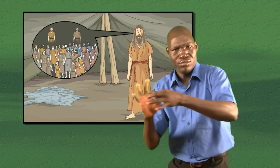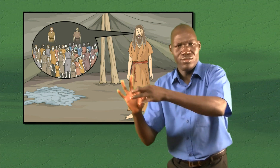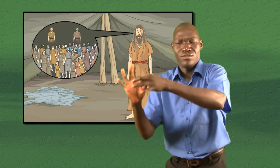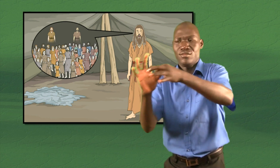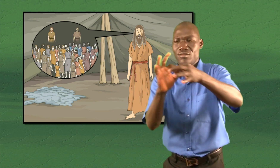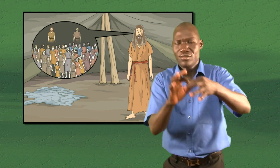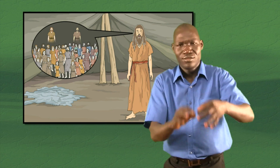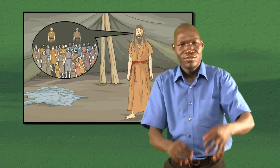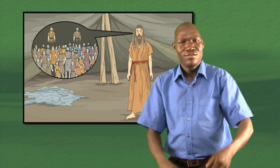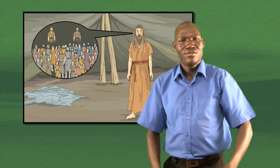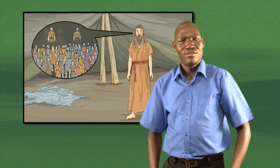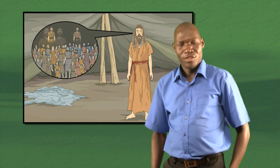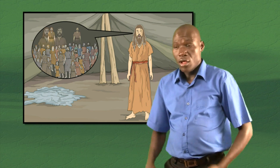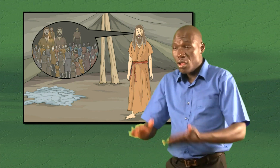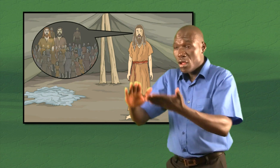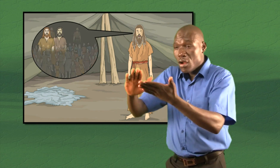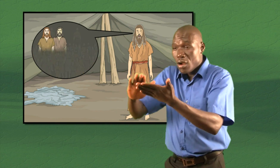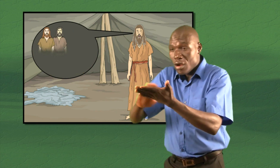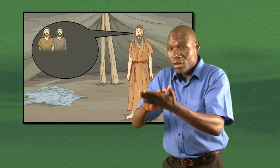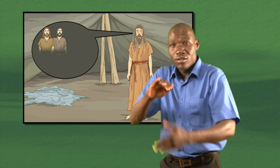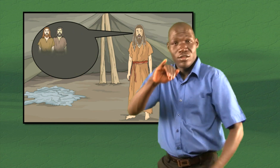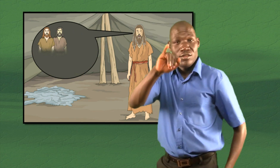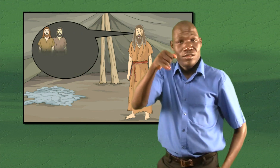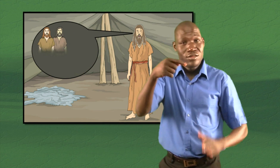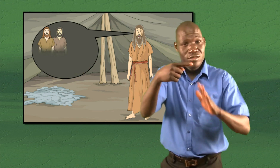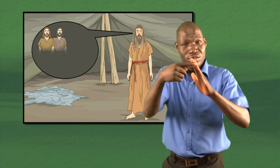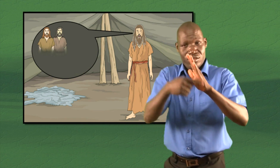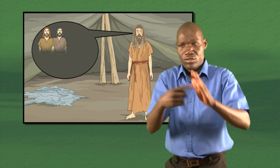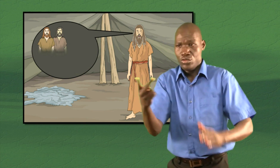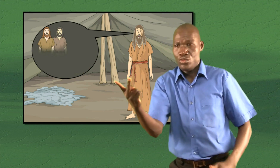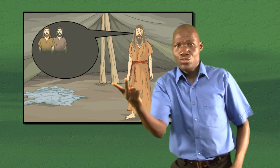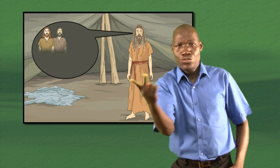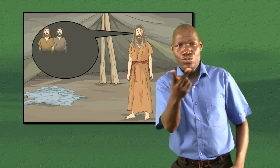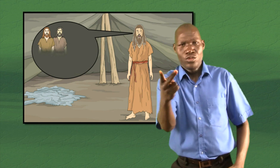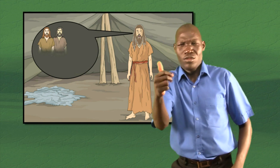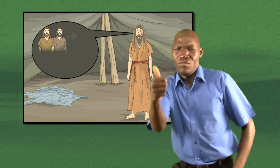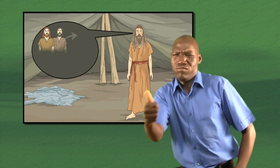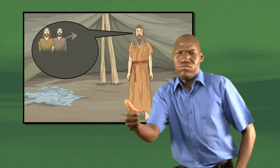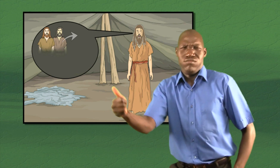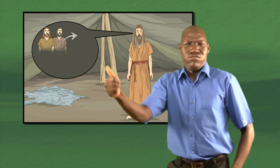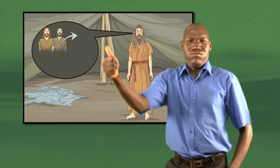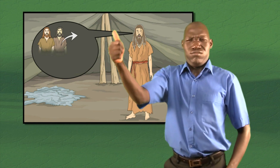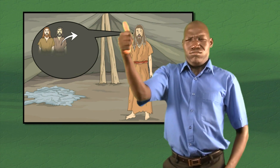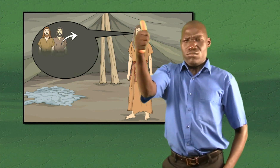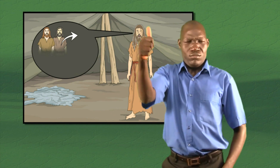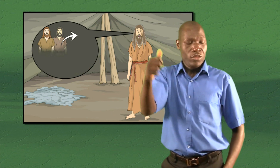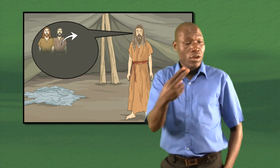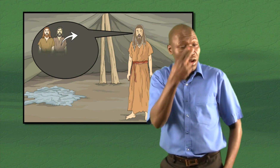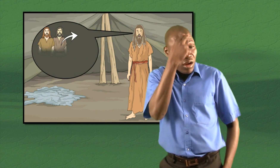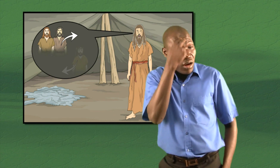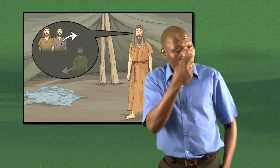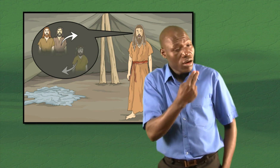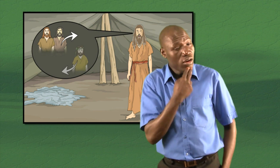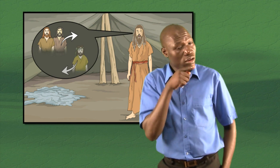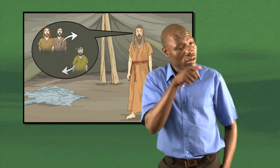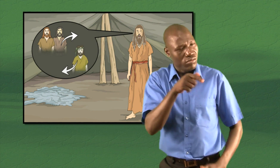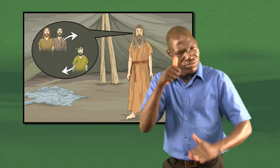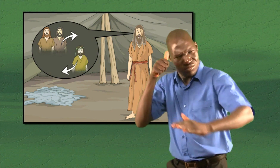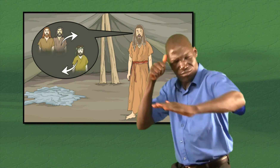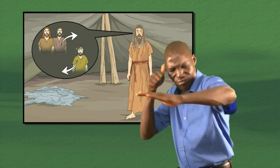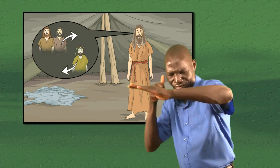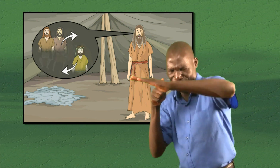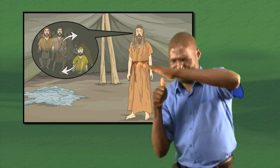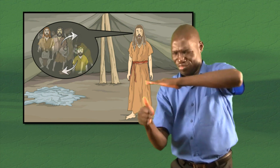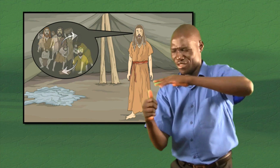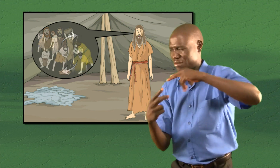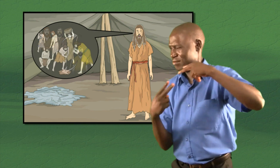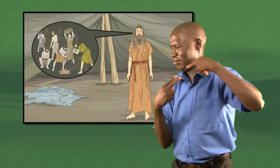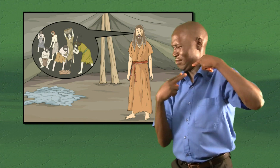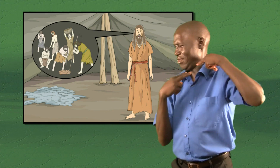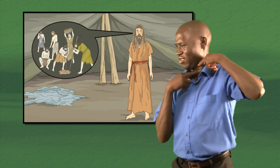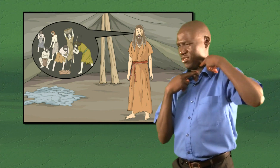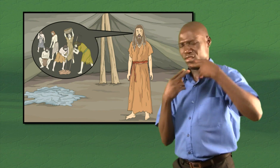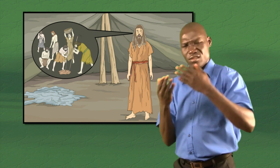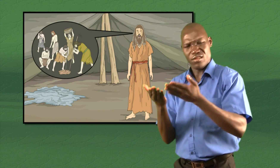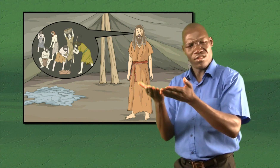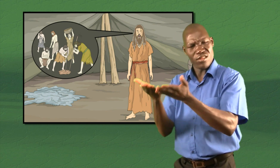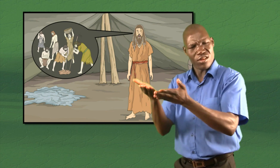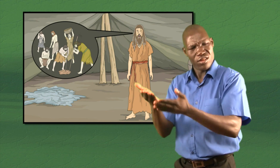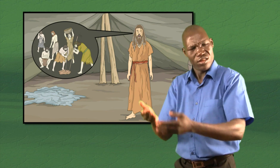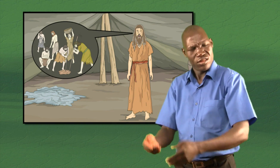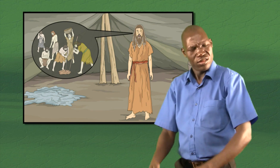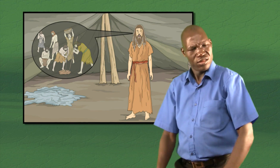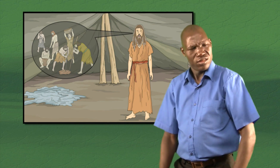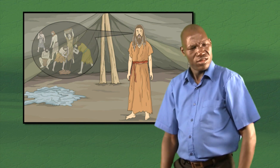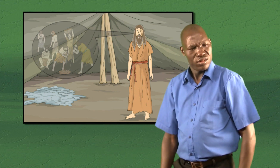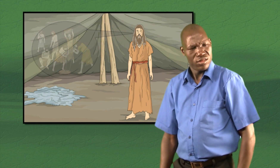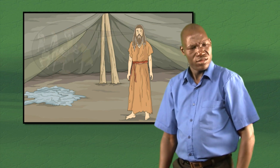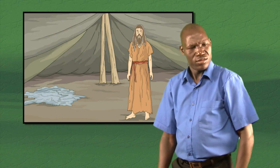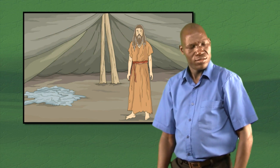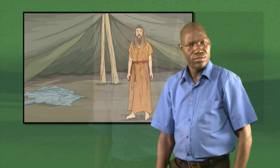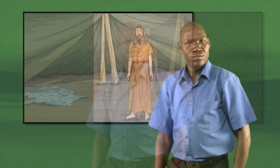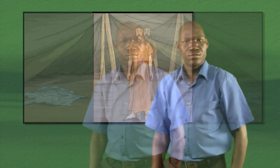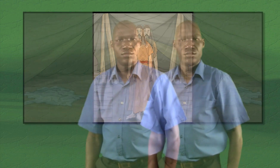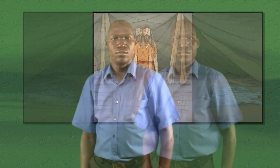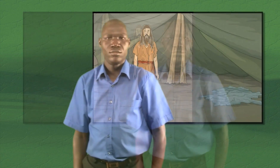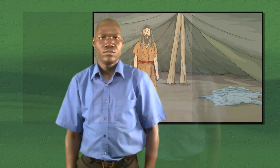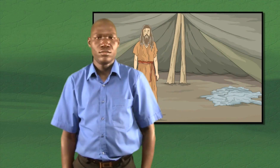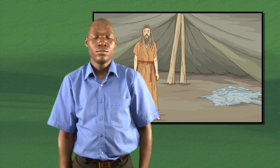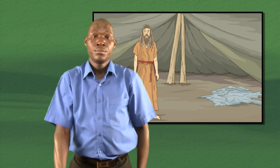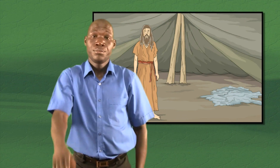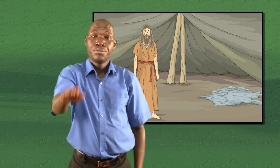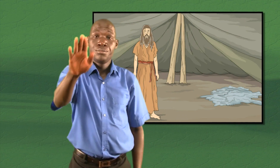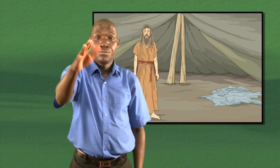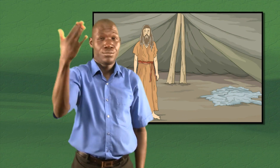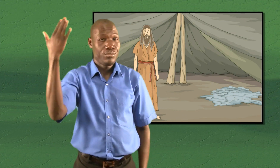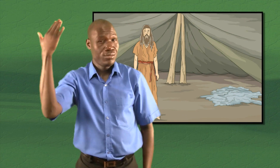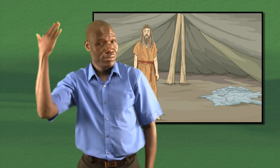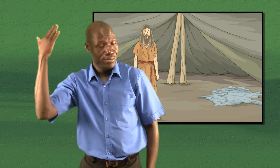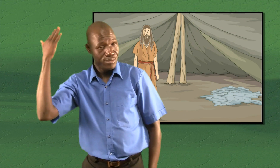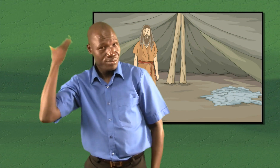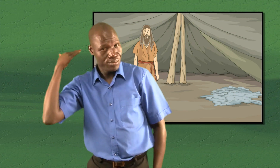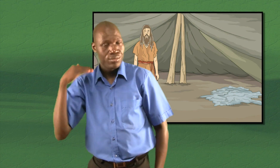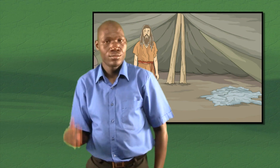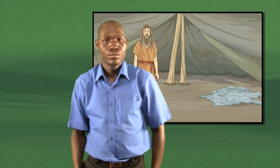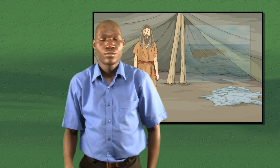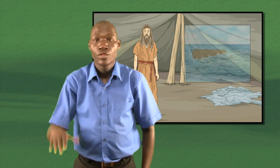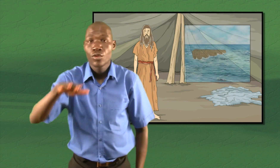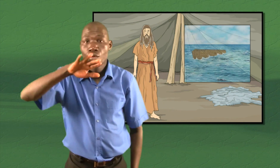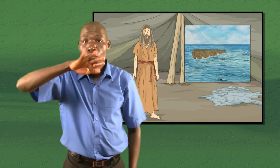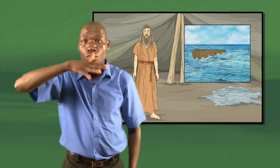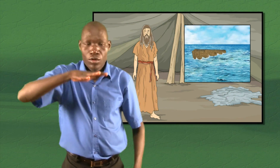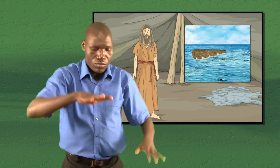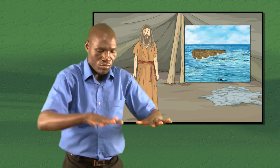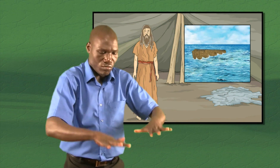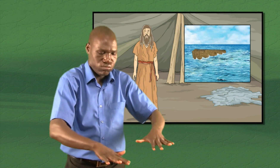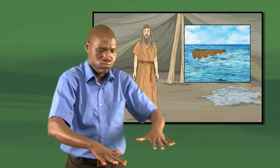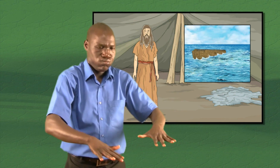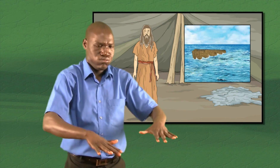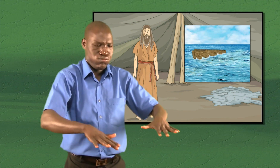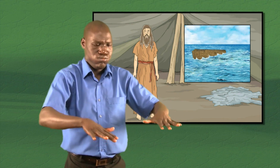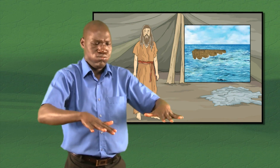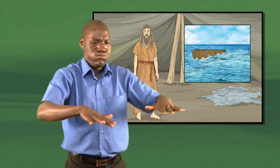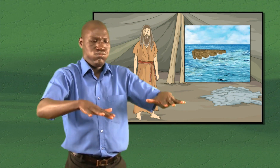may he dwell in the tents of Shem, and may Canaan be his servant.”